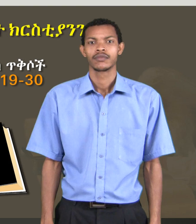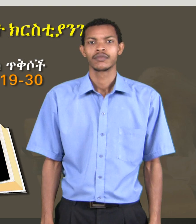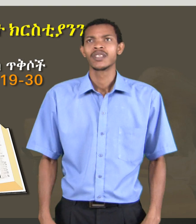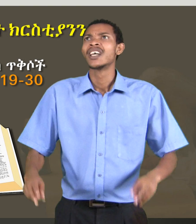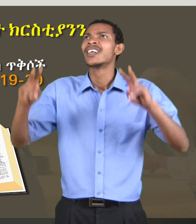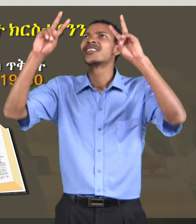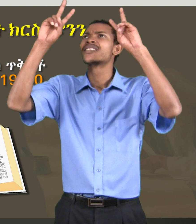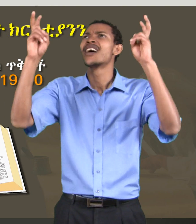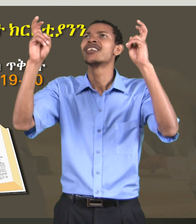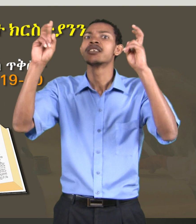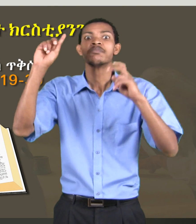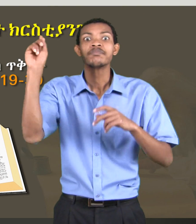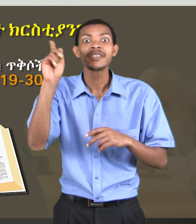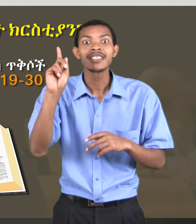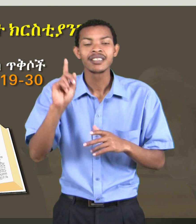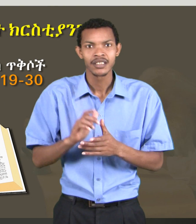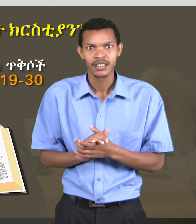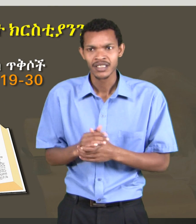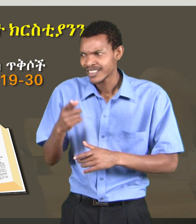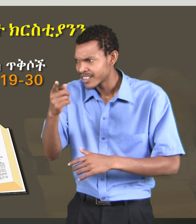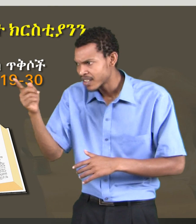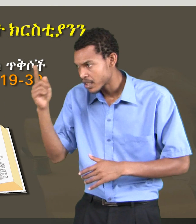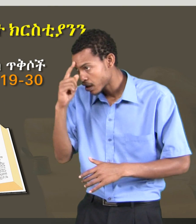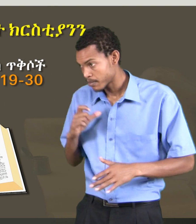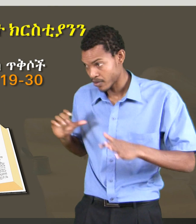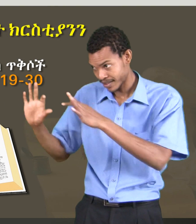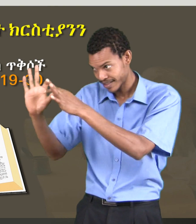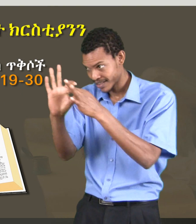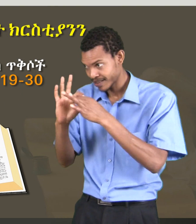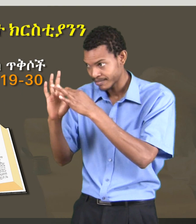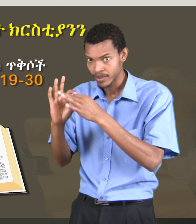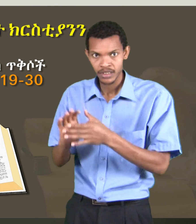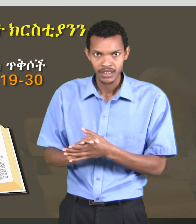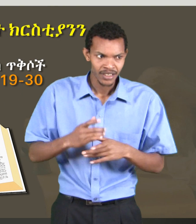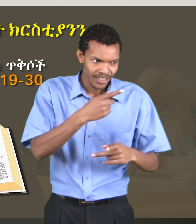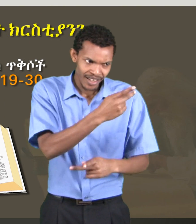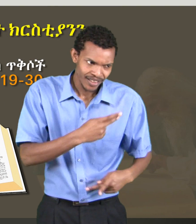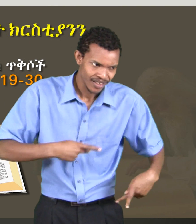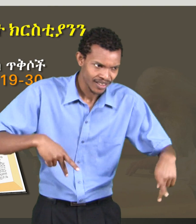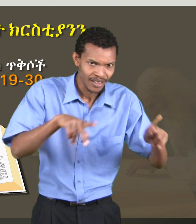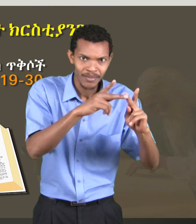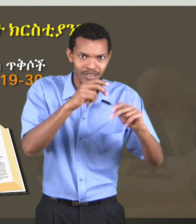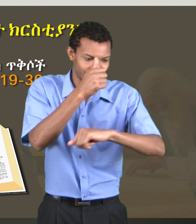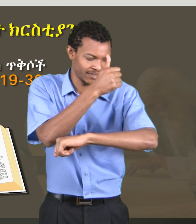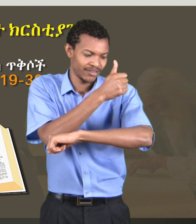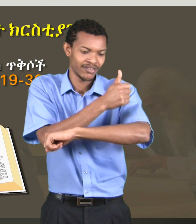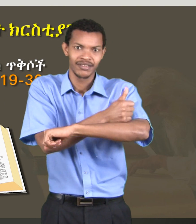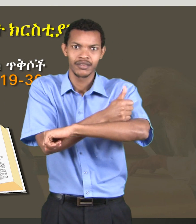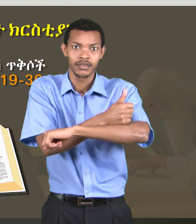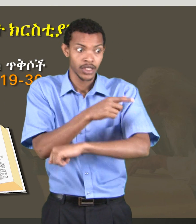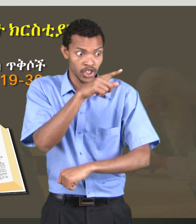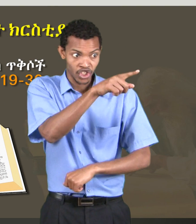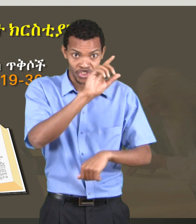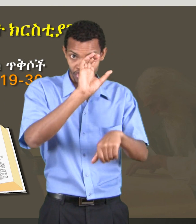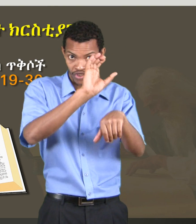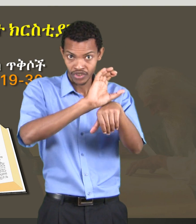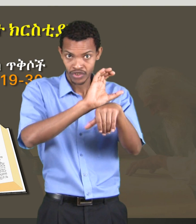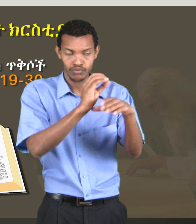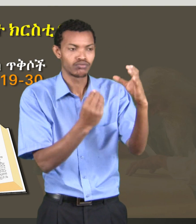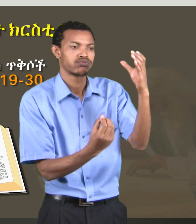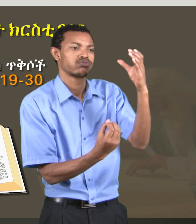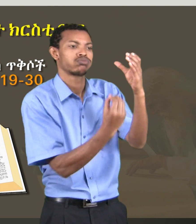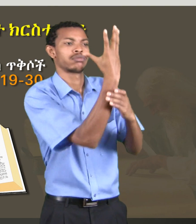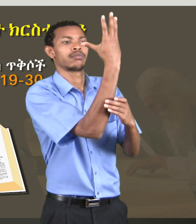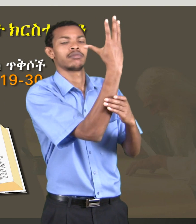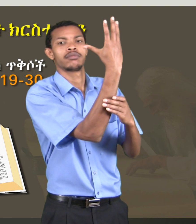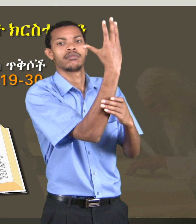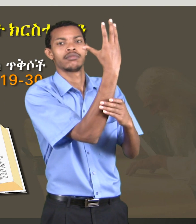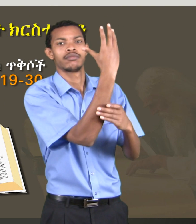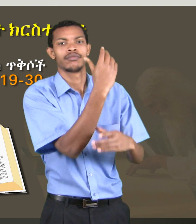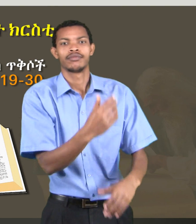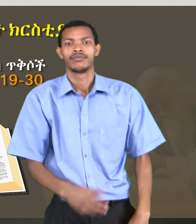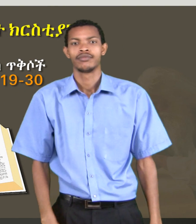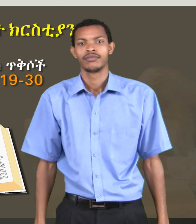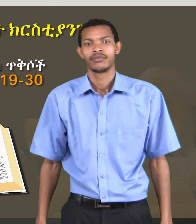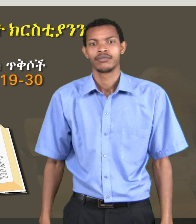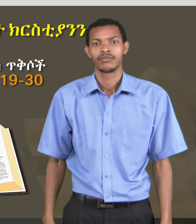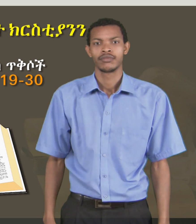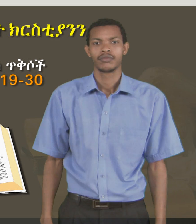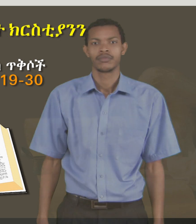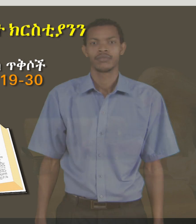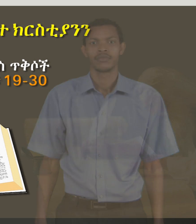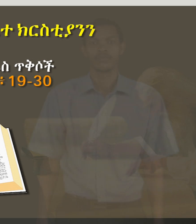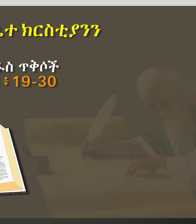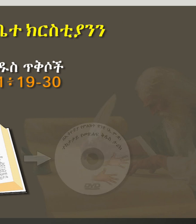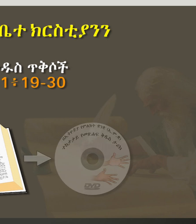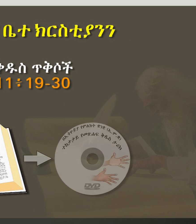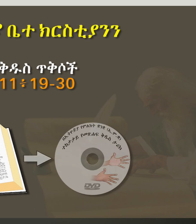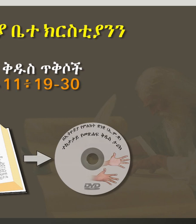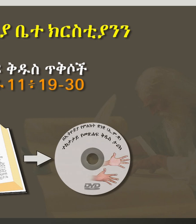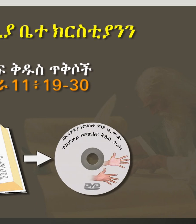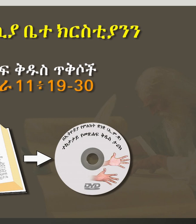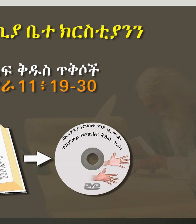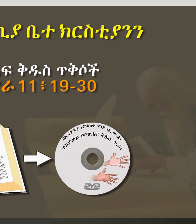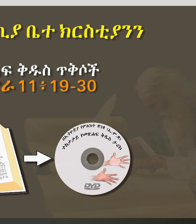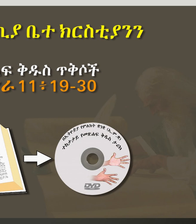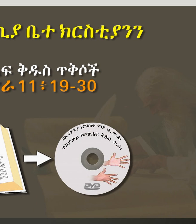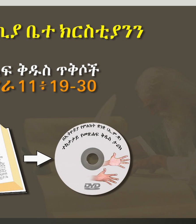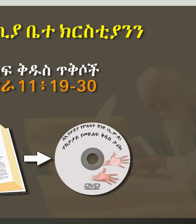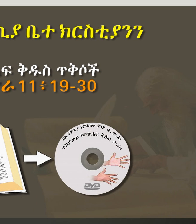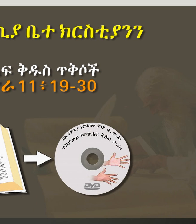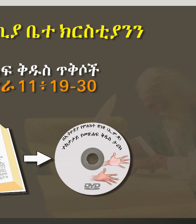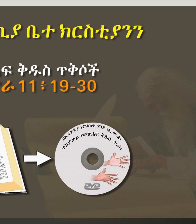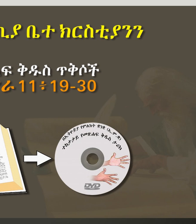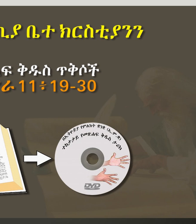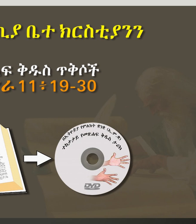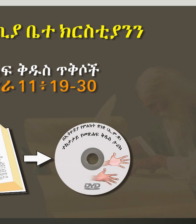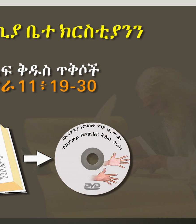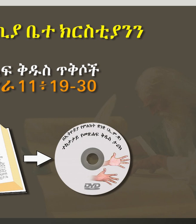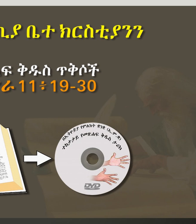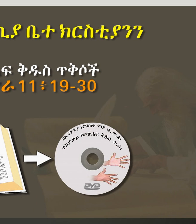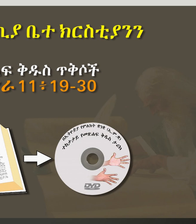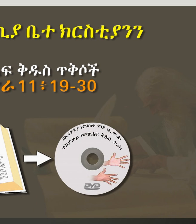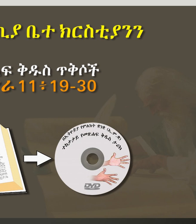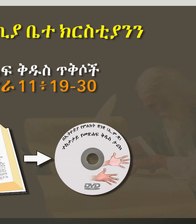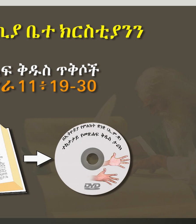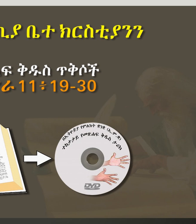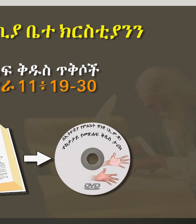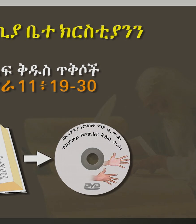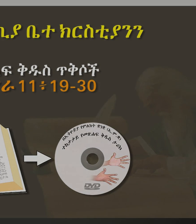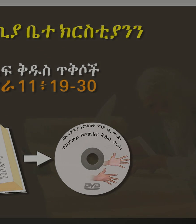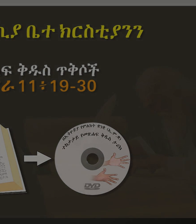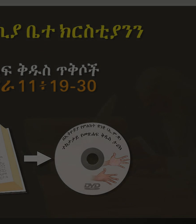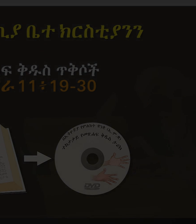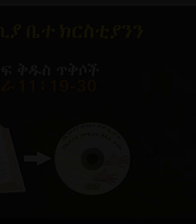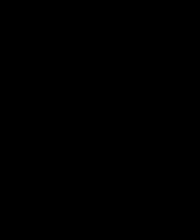The  church in Antioch